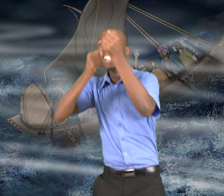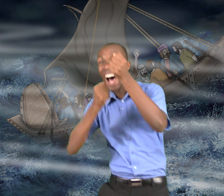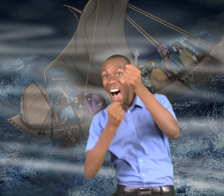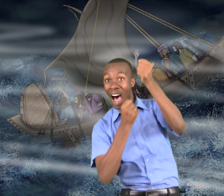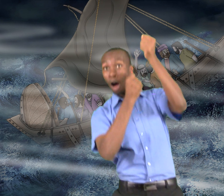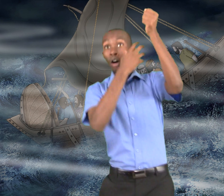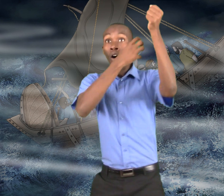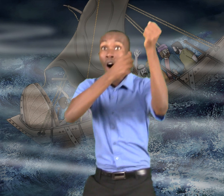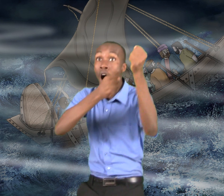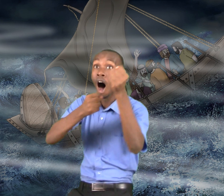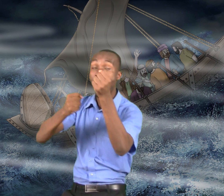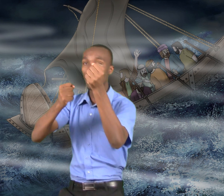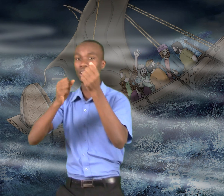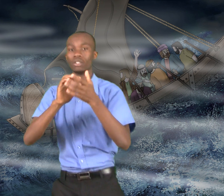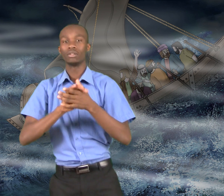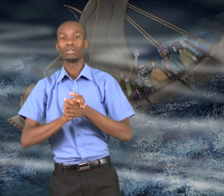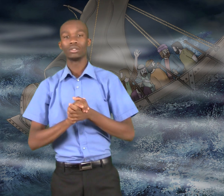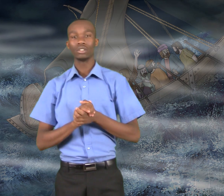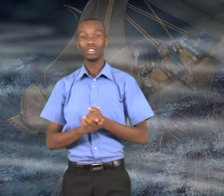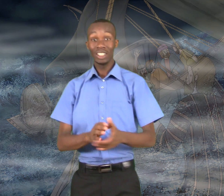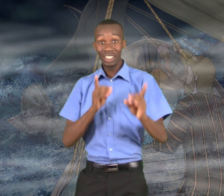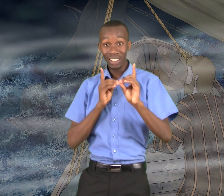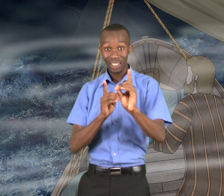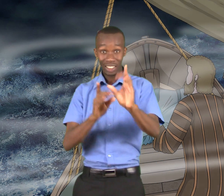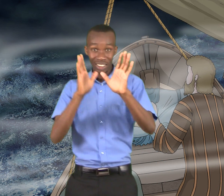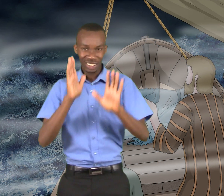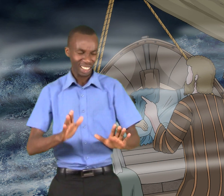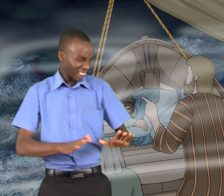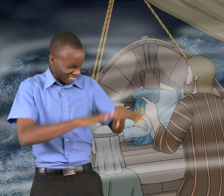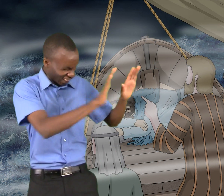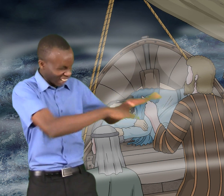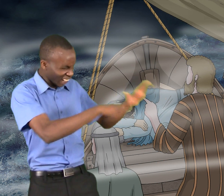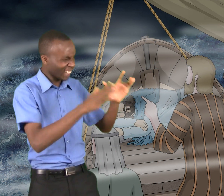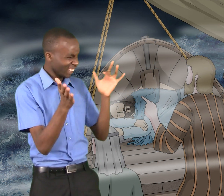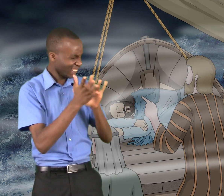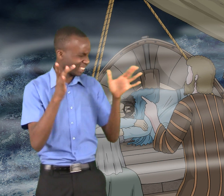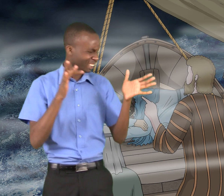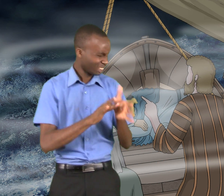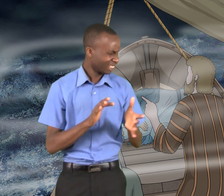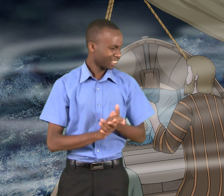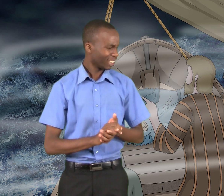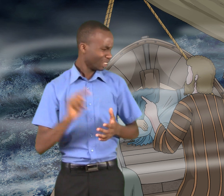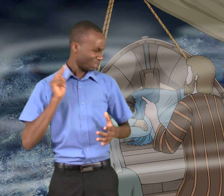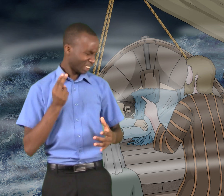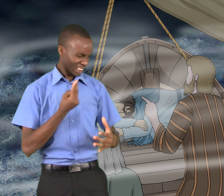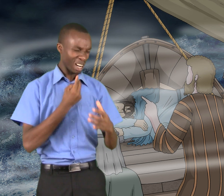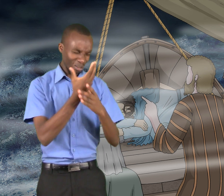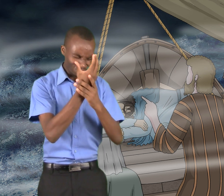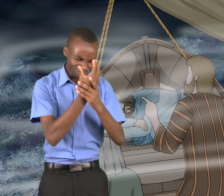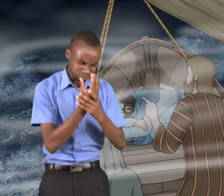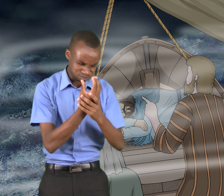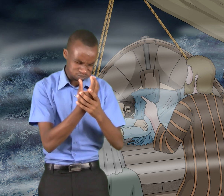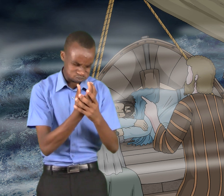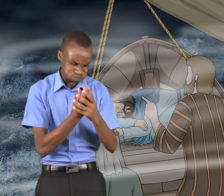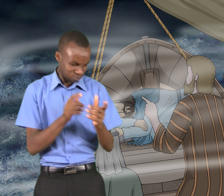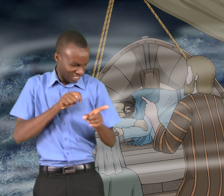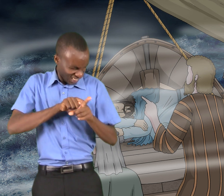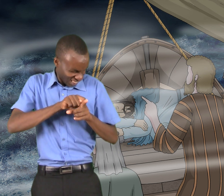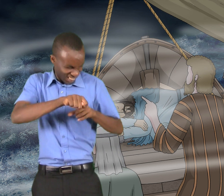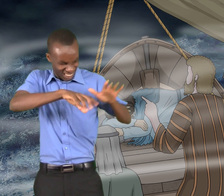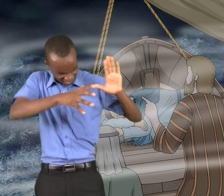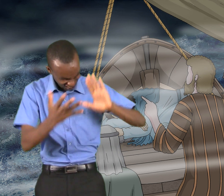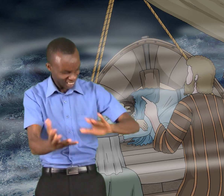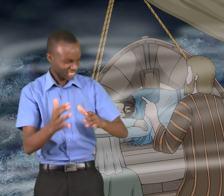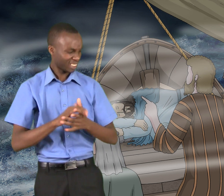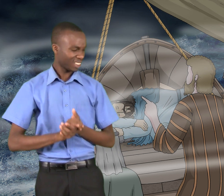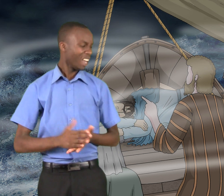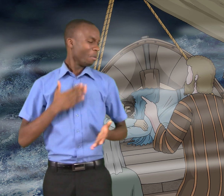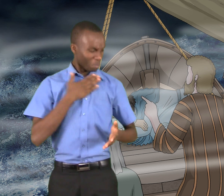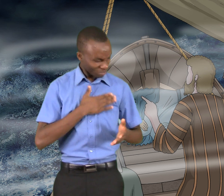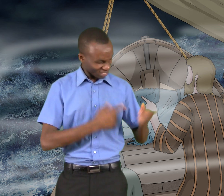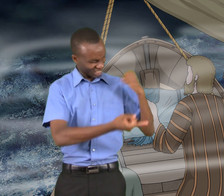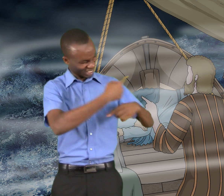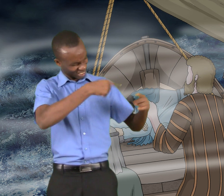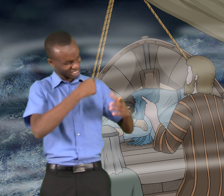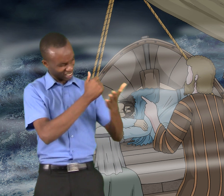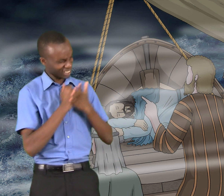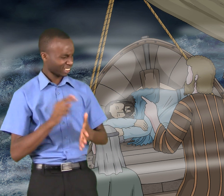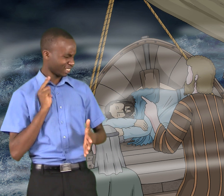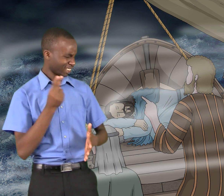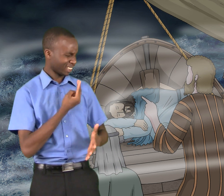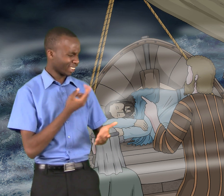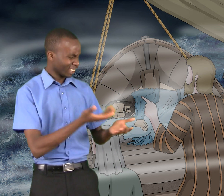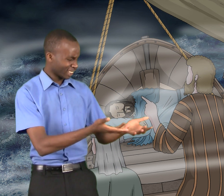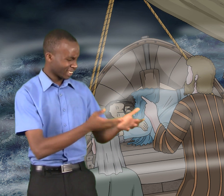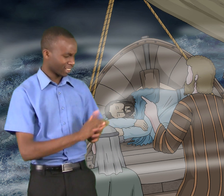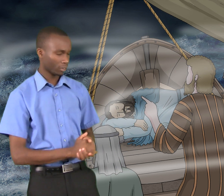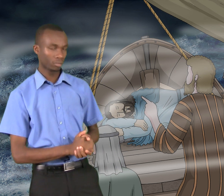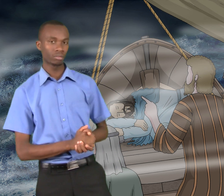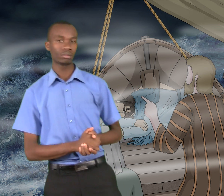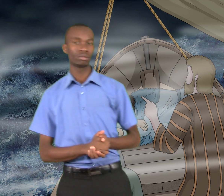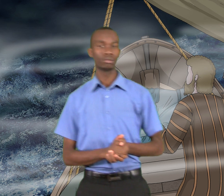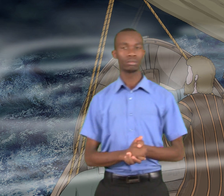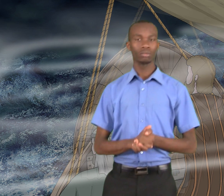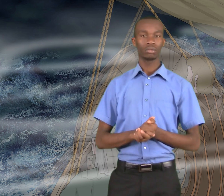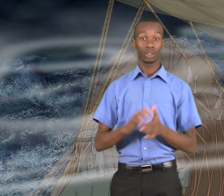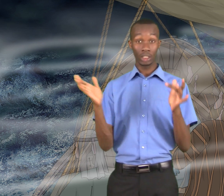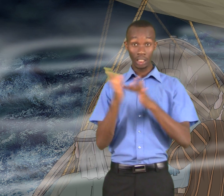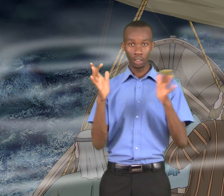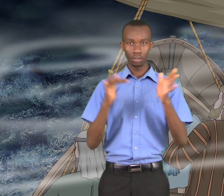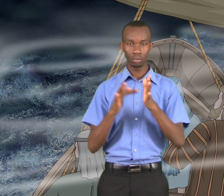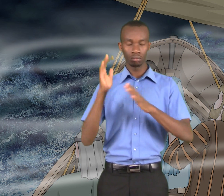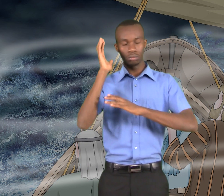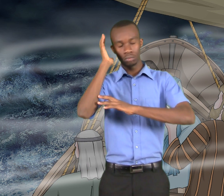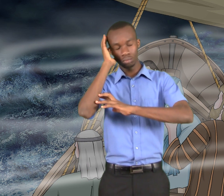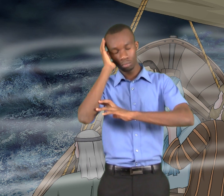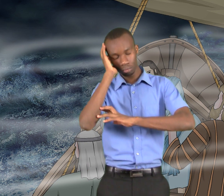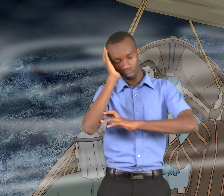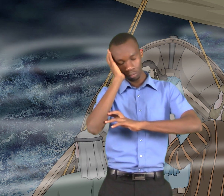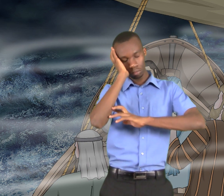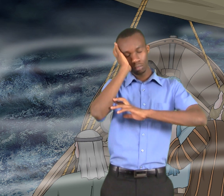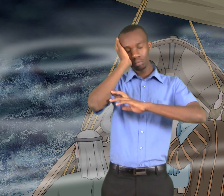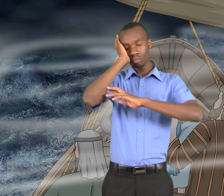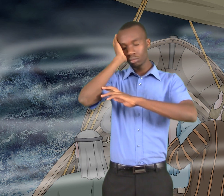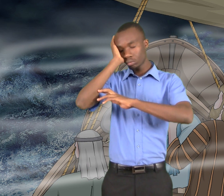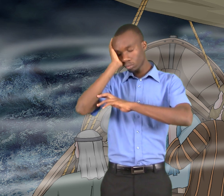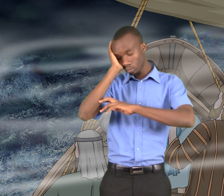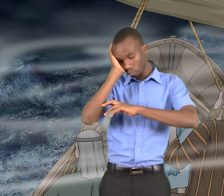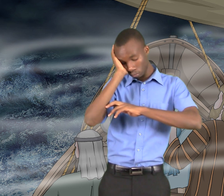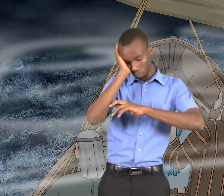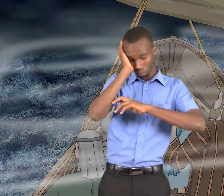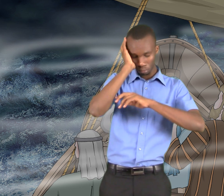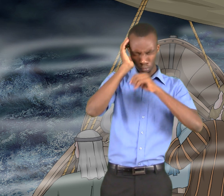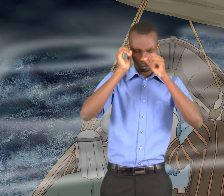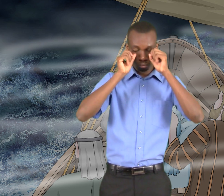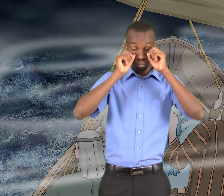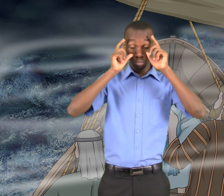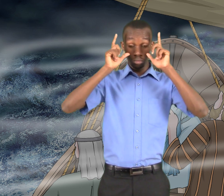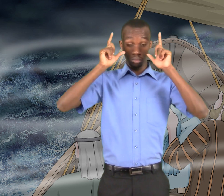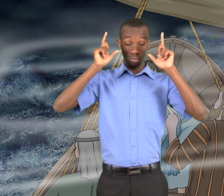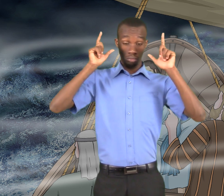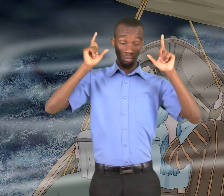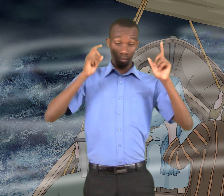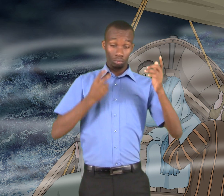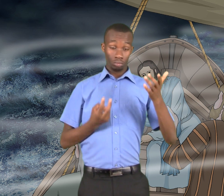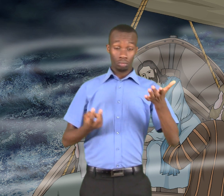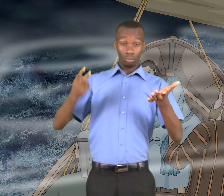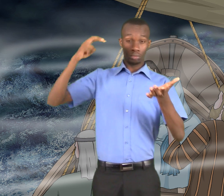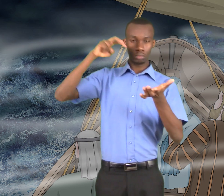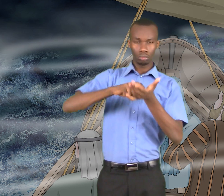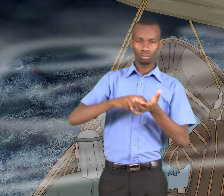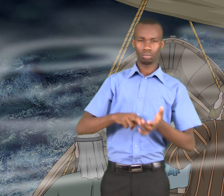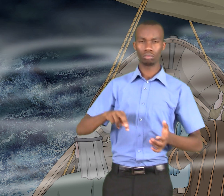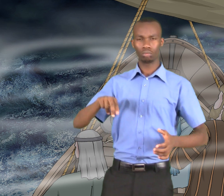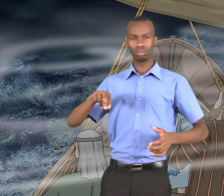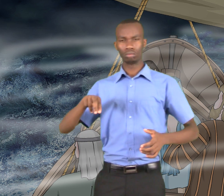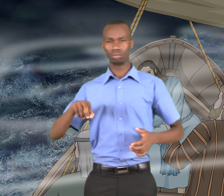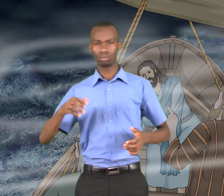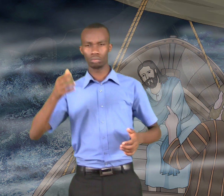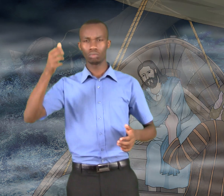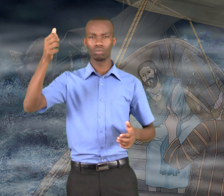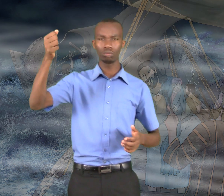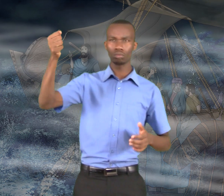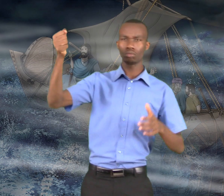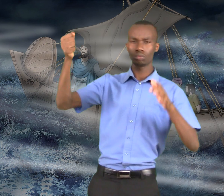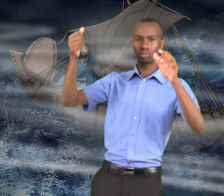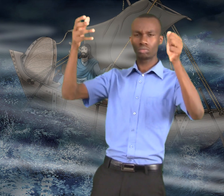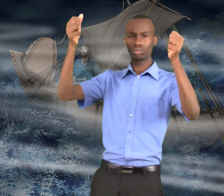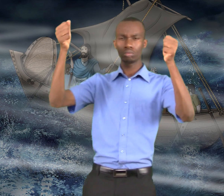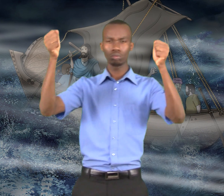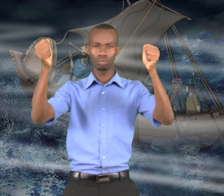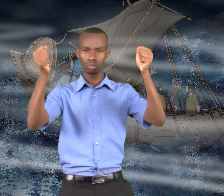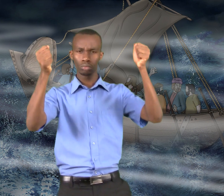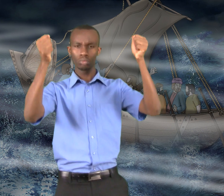So they woke Him and said, “Teacher, don’t You care that we are perishing?”